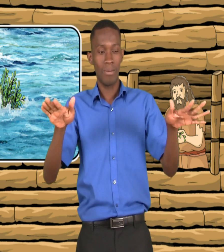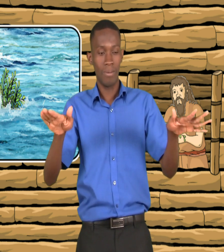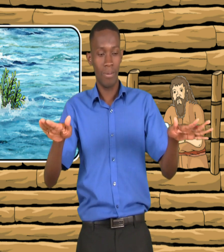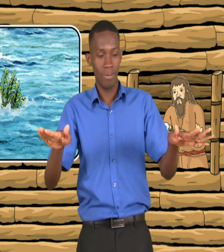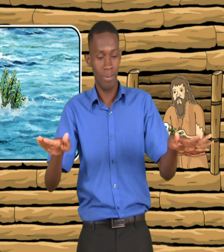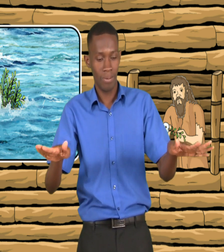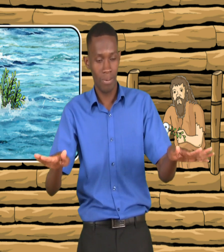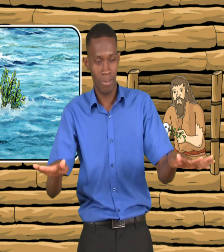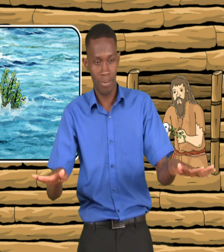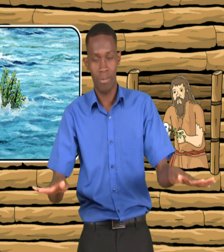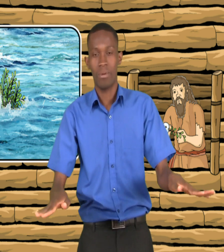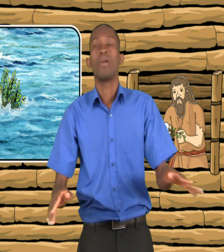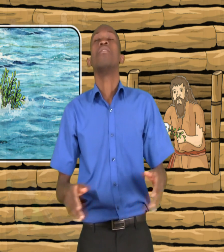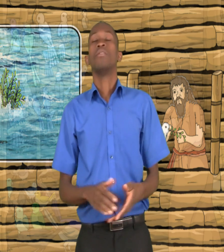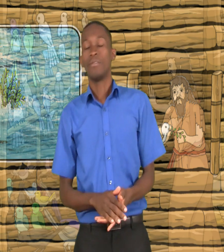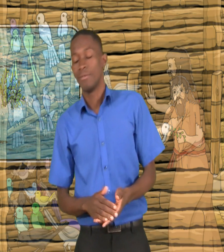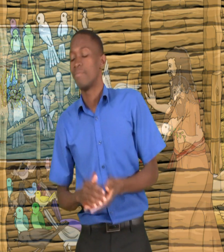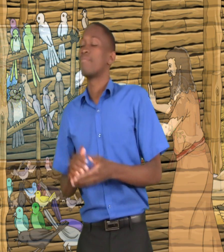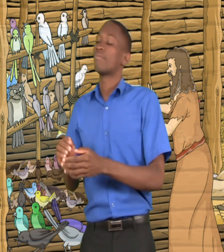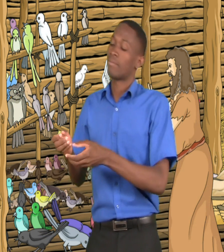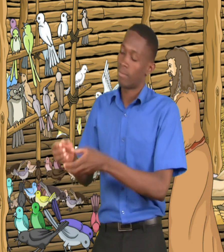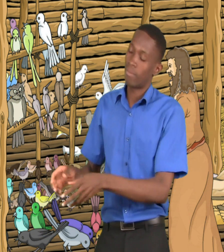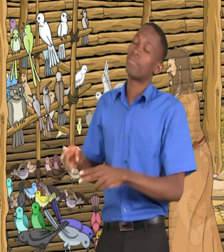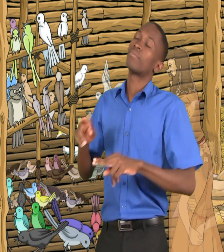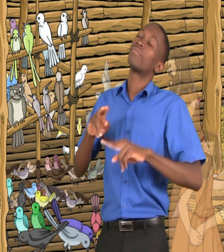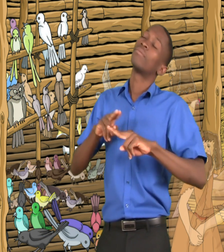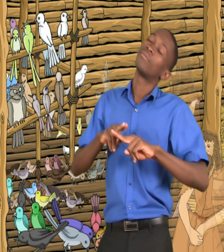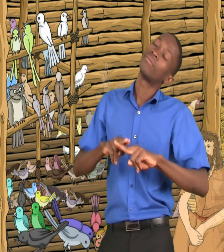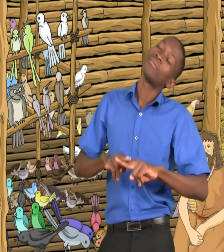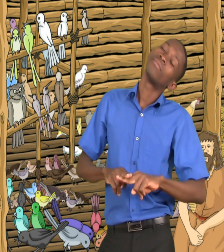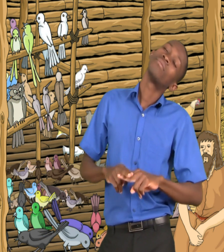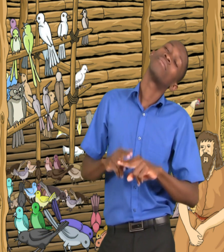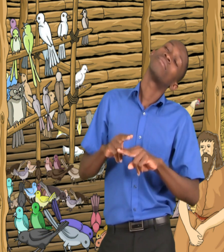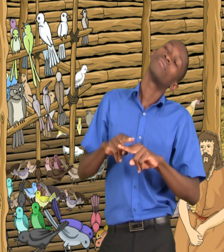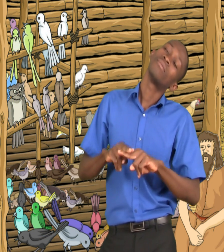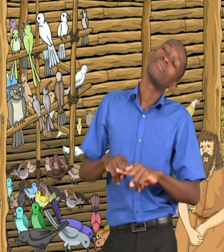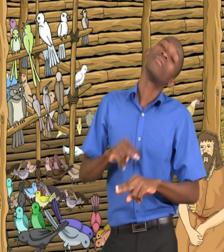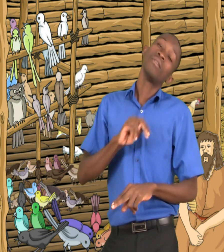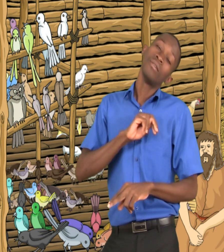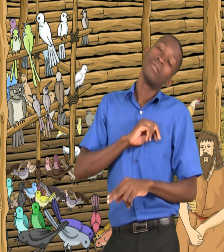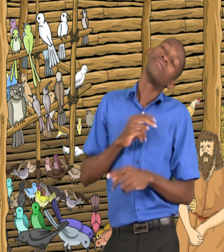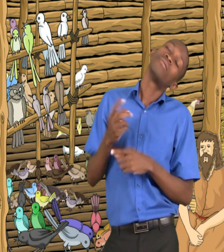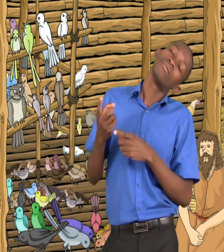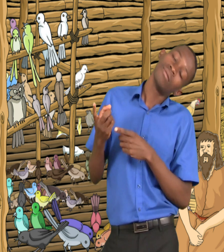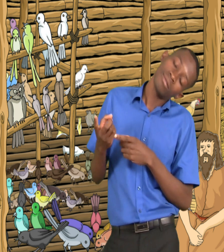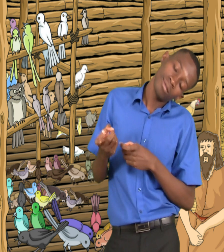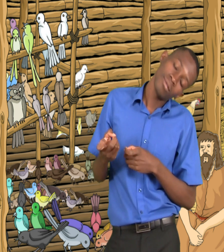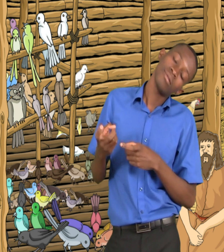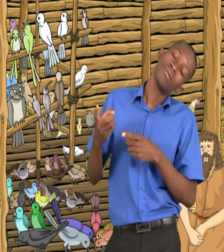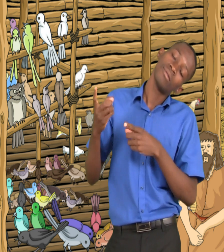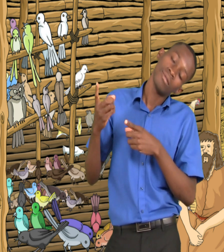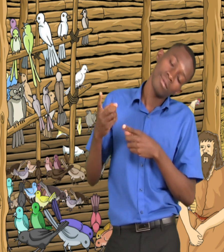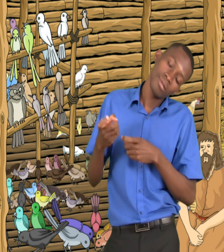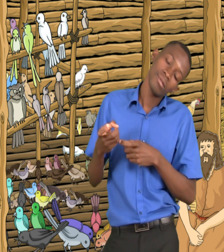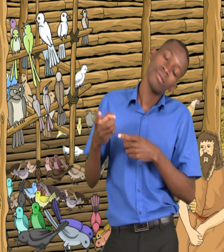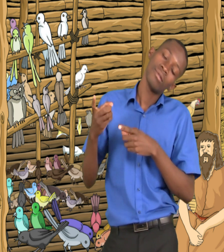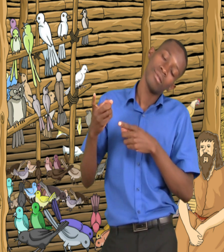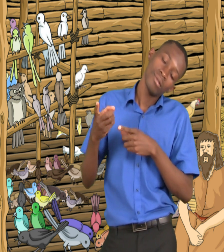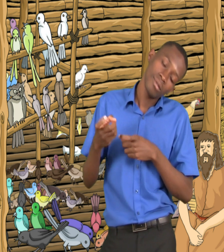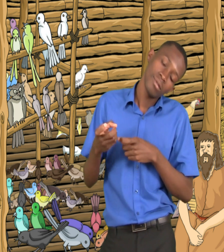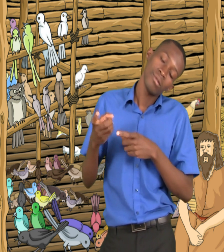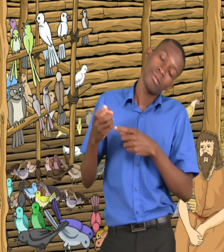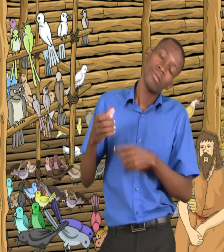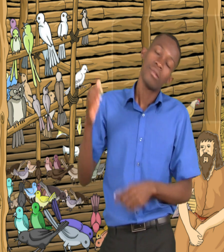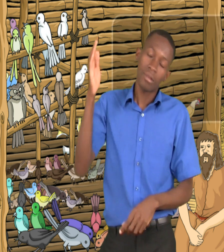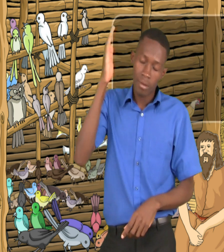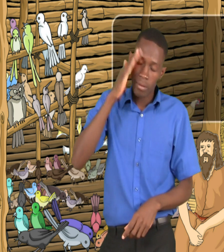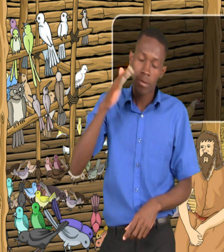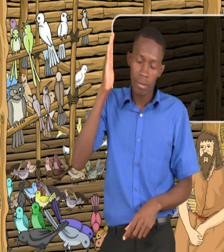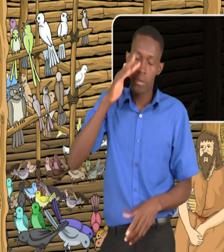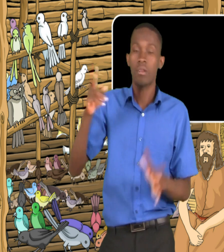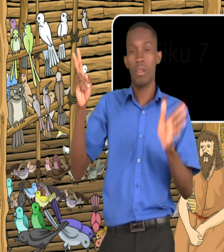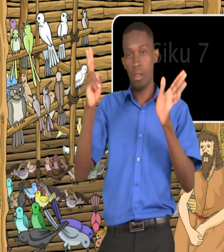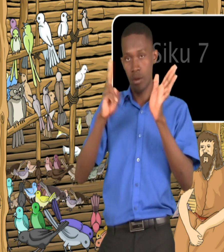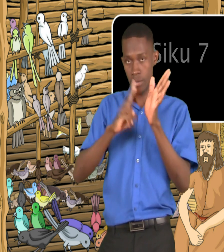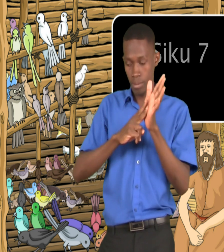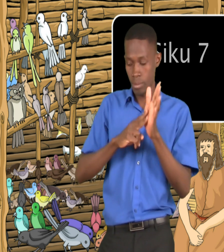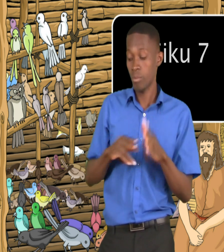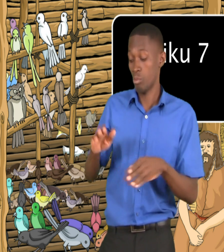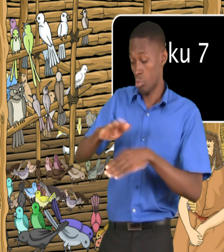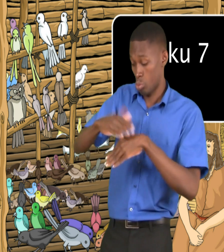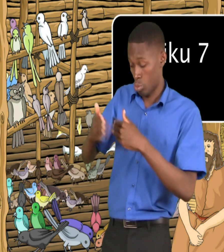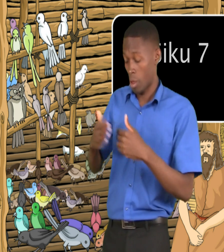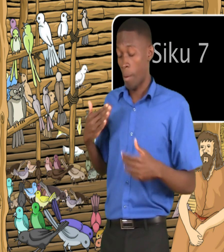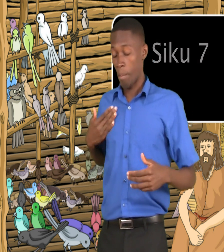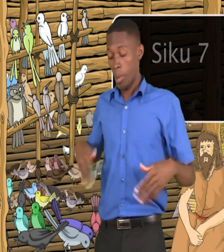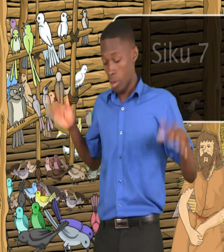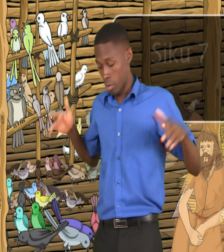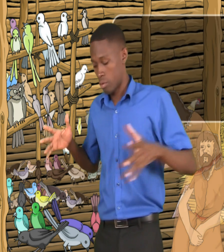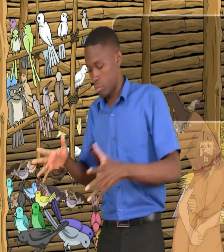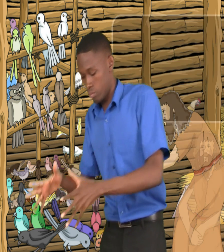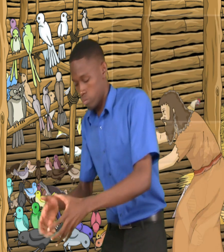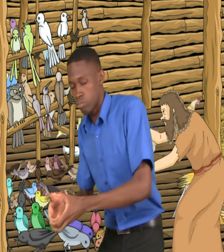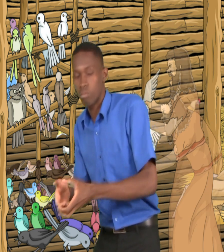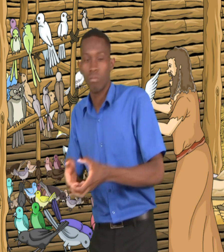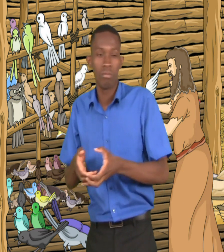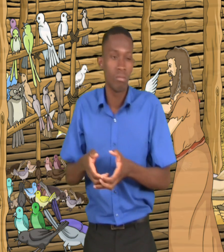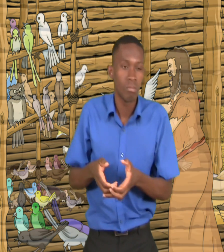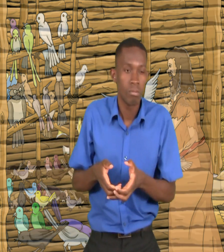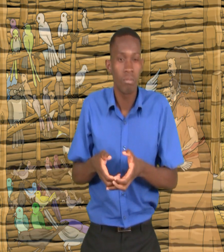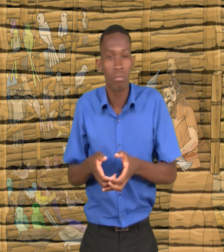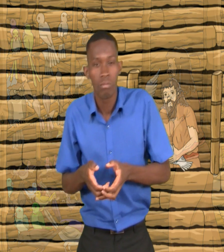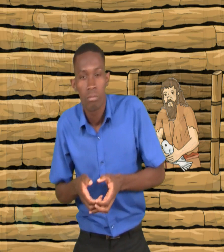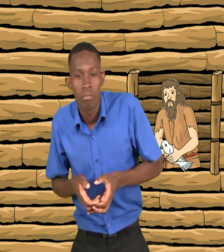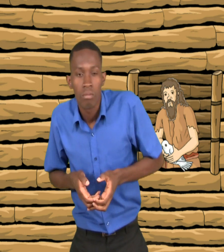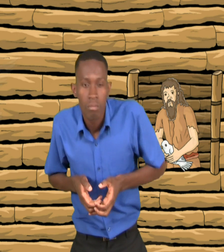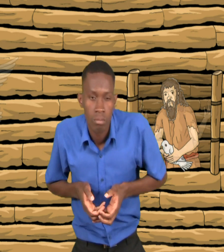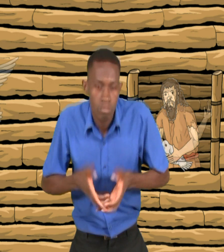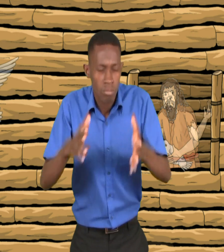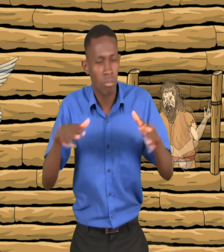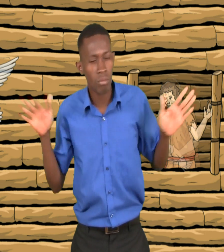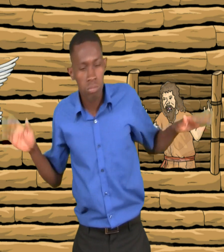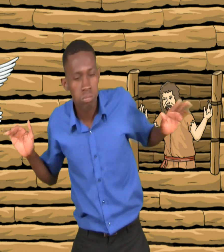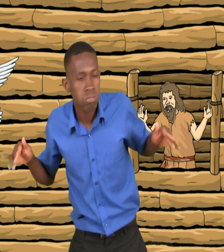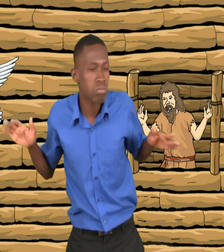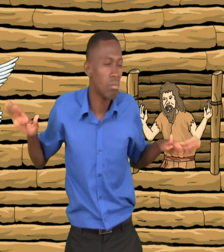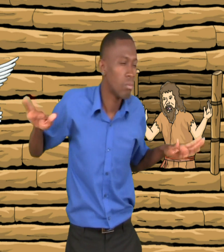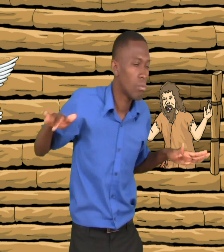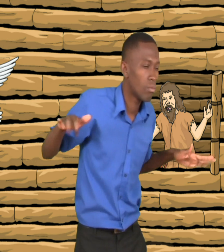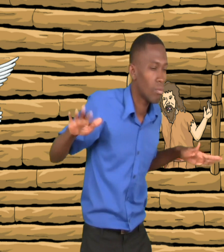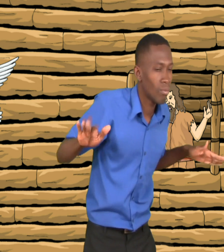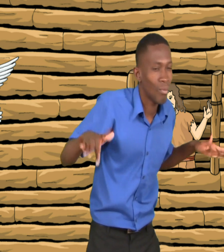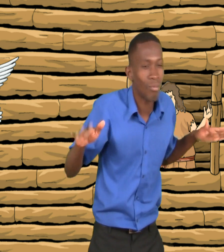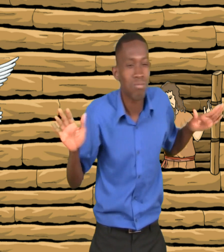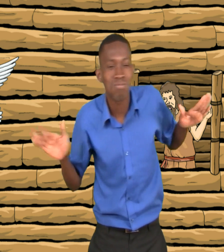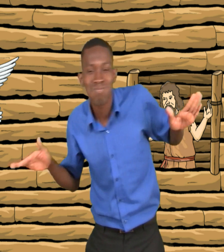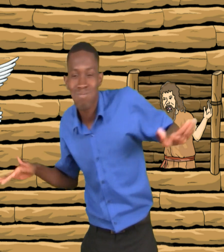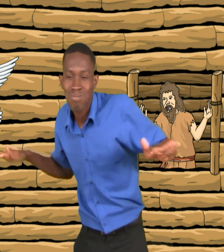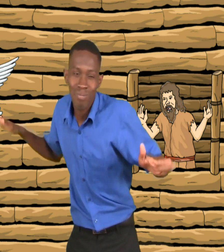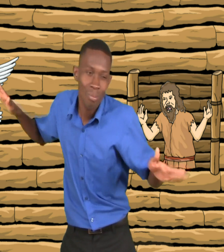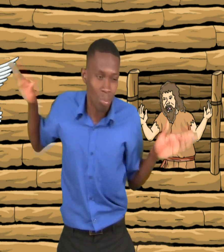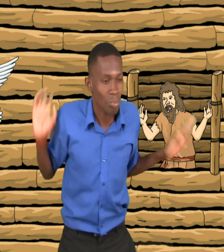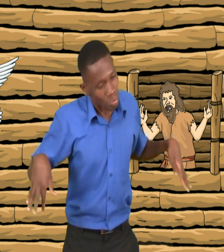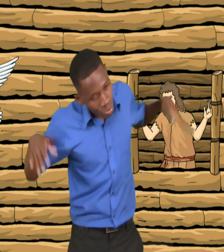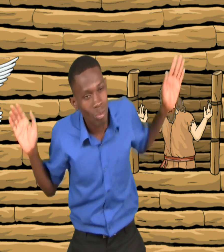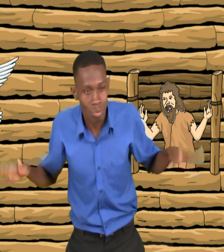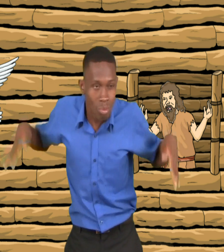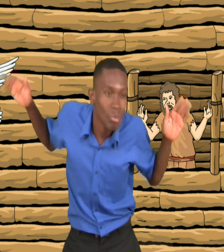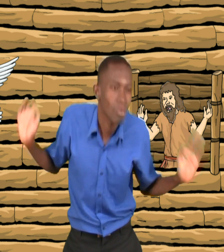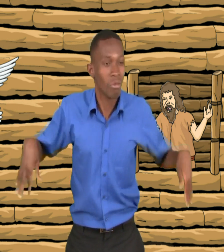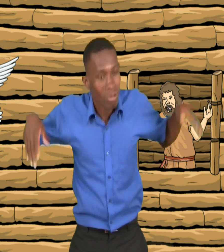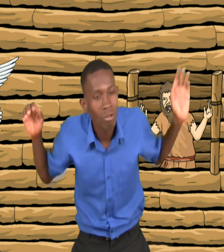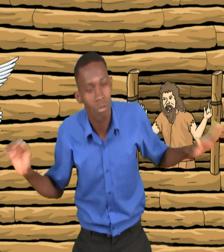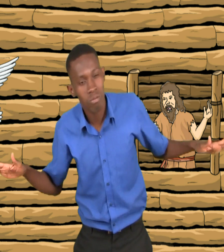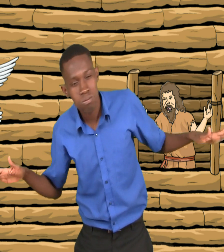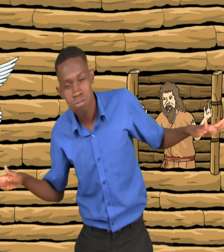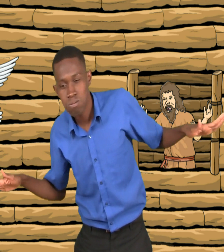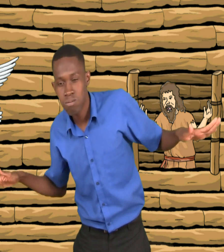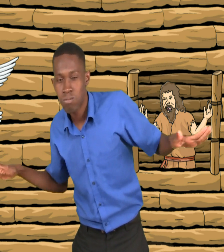And Noah waited seven more days and sent out the dove again, but this time she did not return to him.